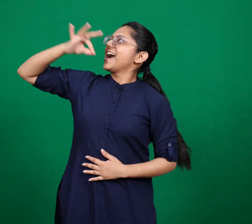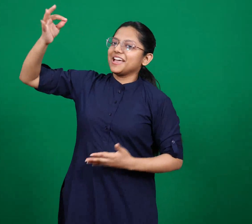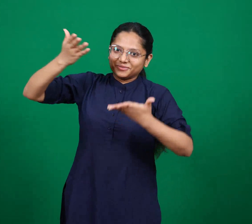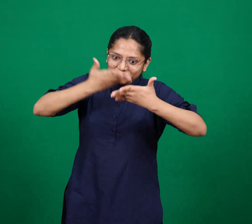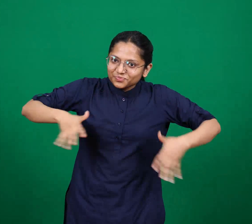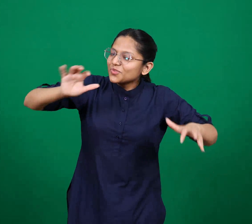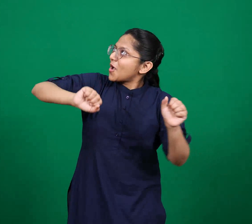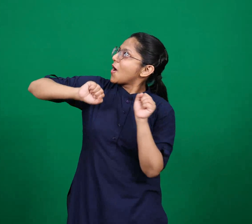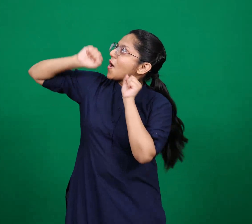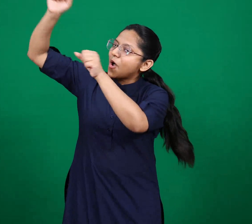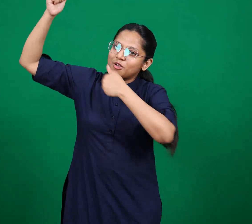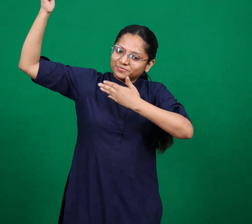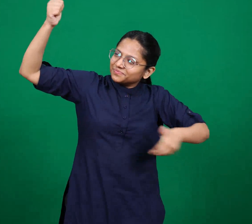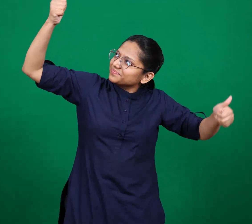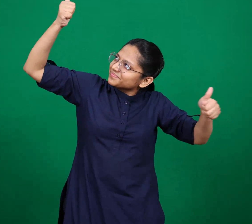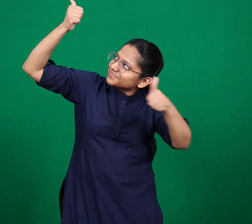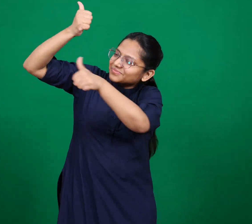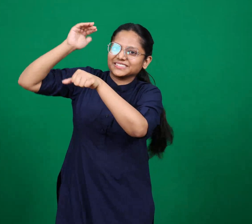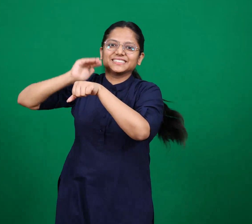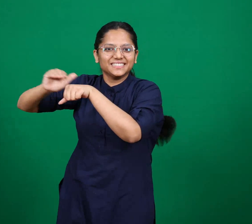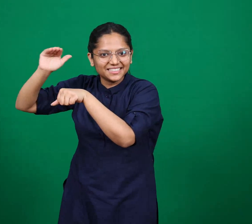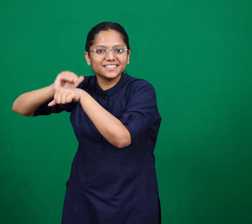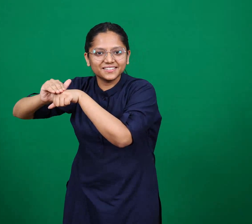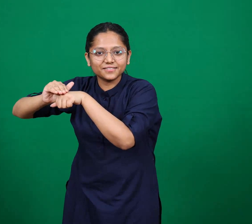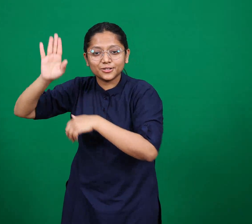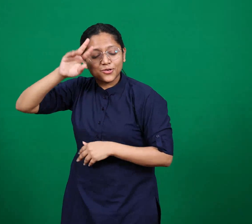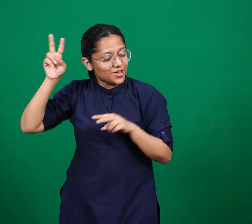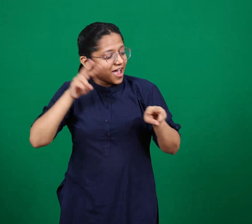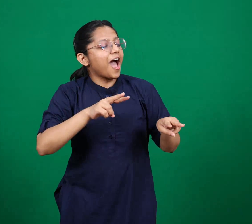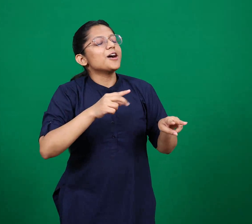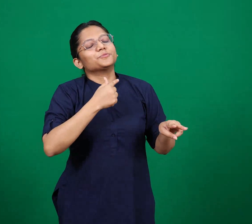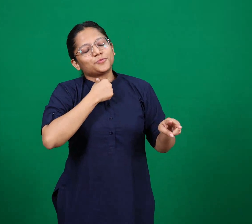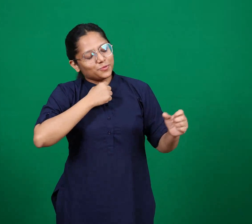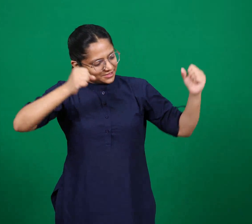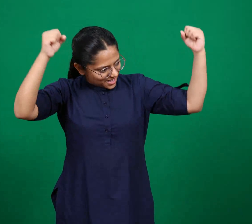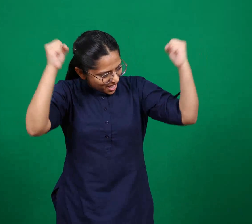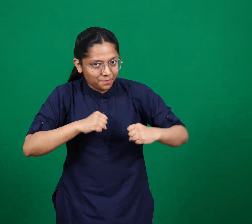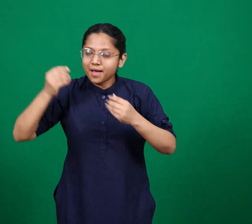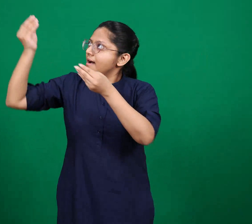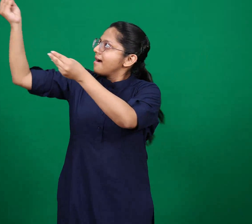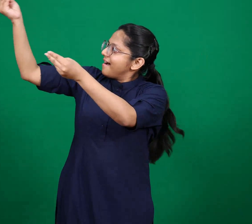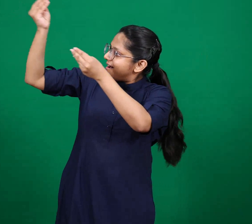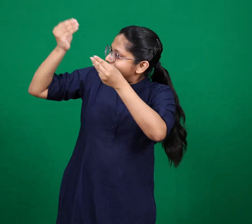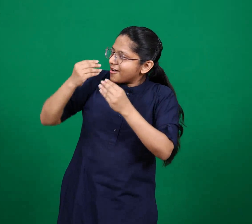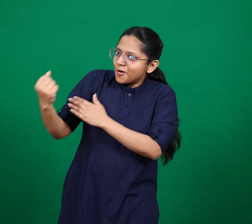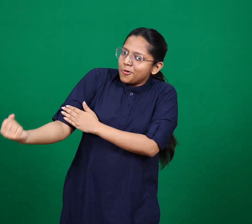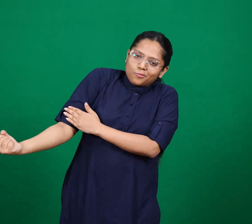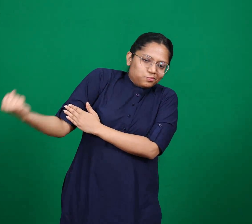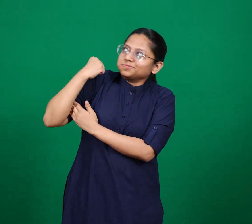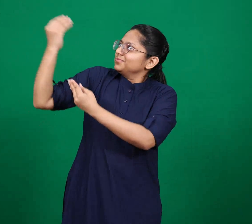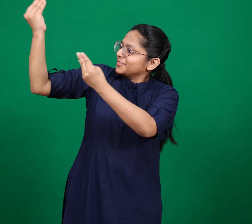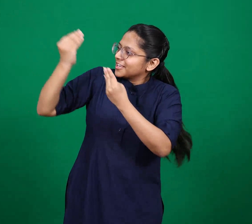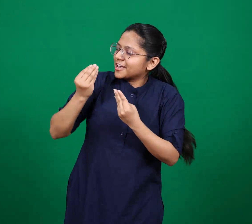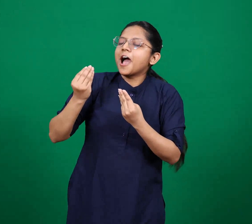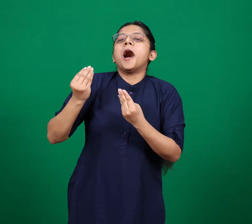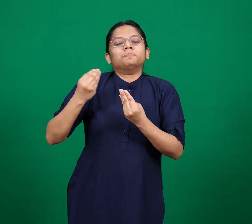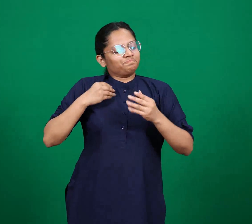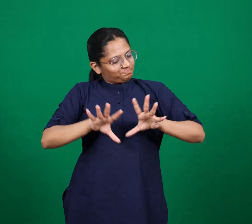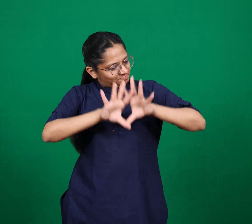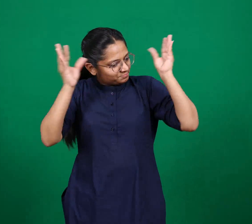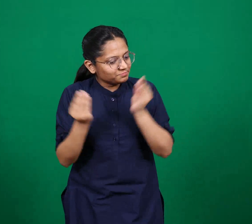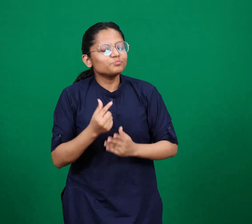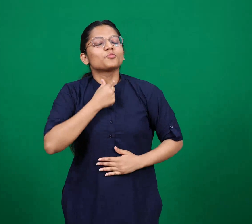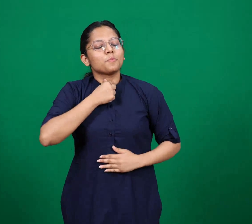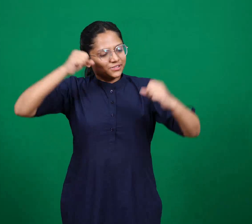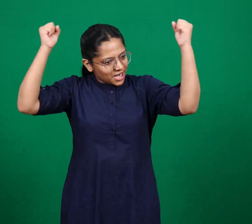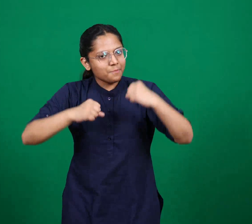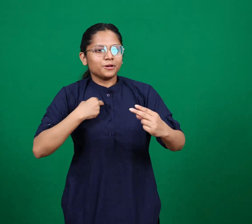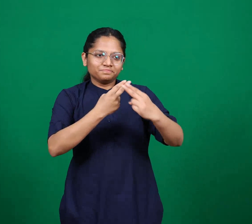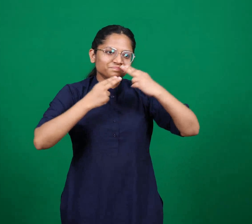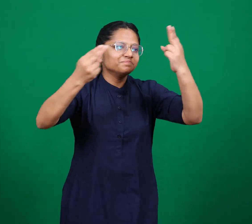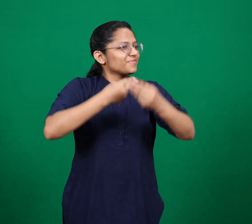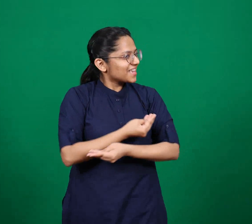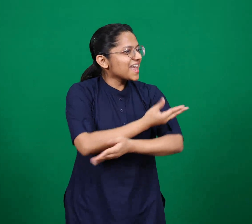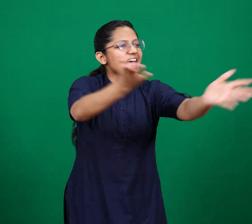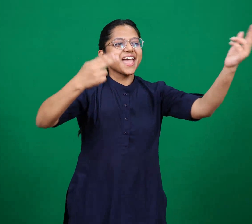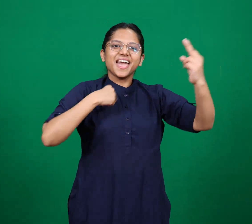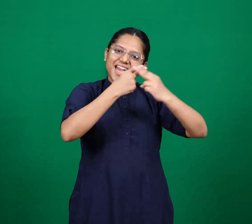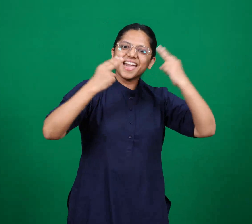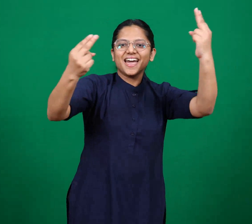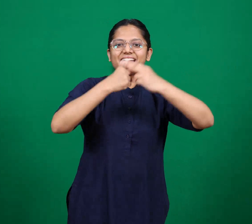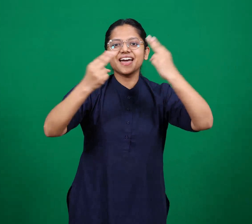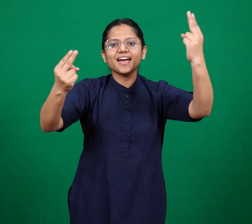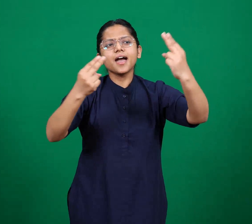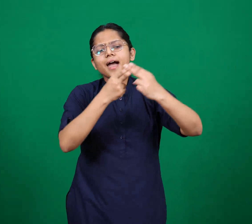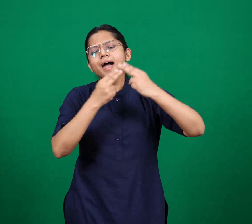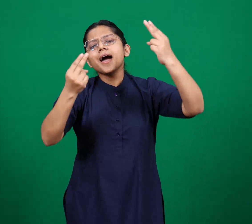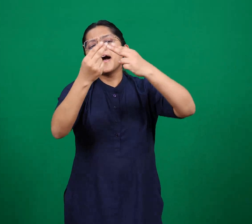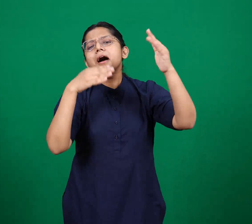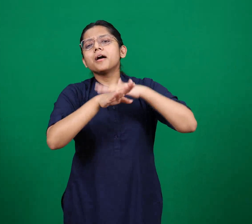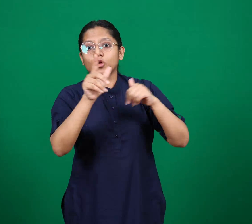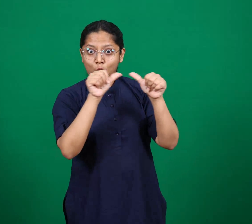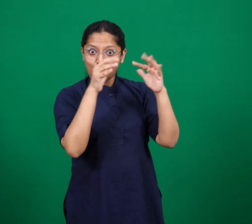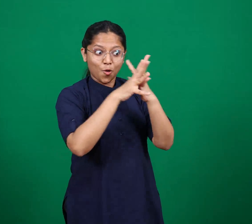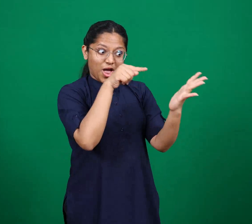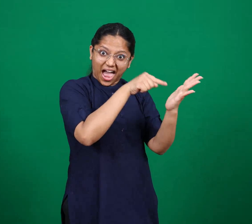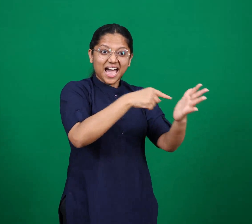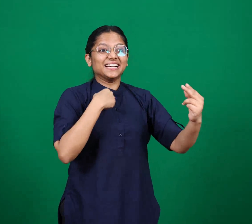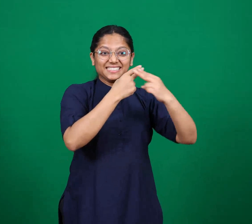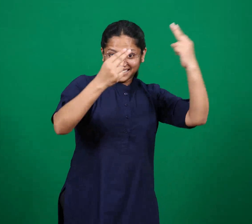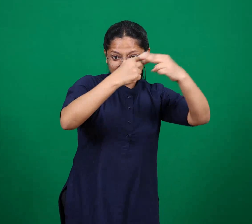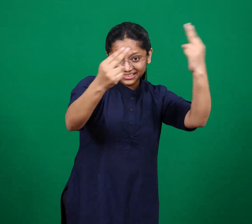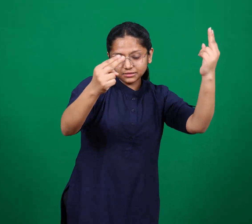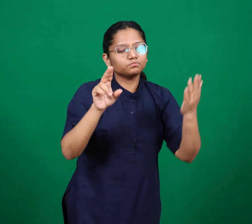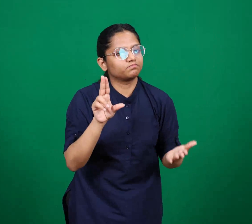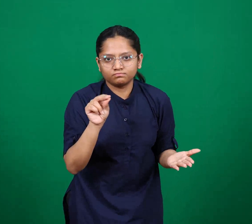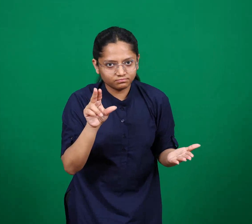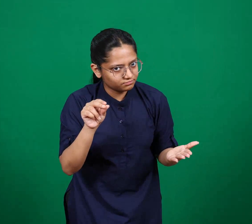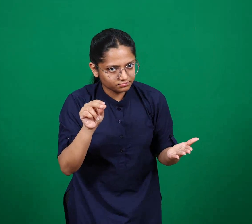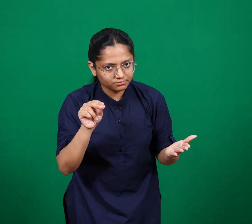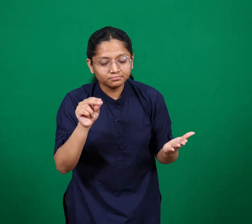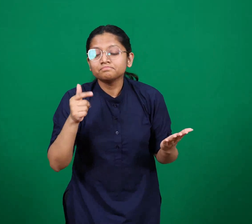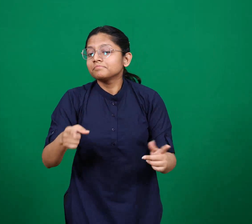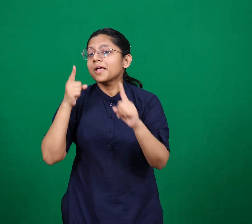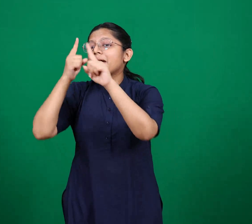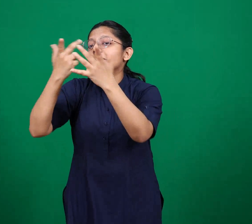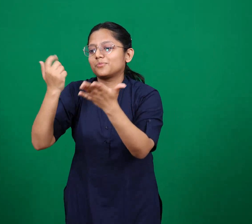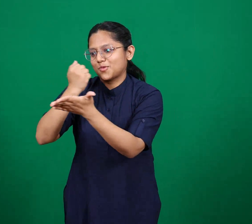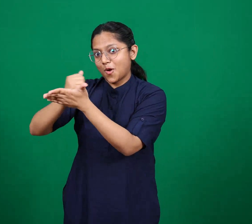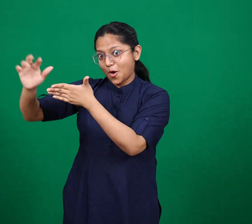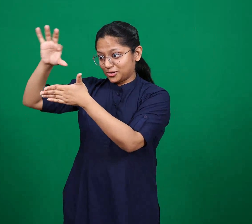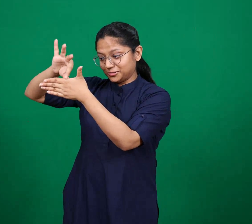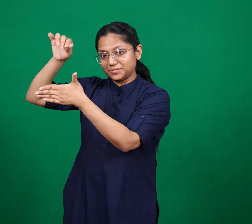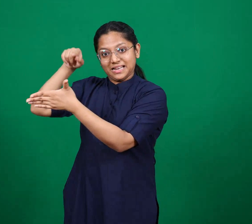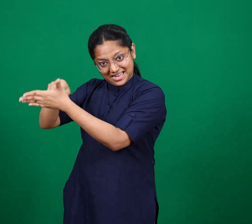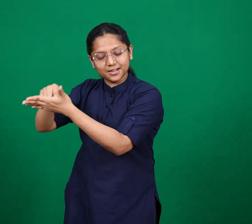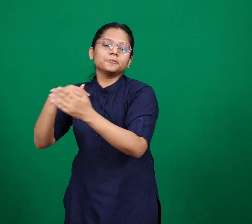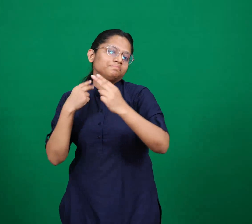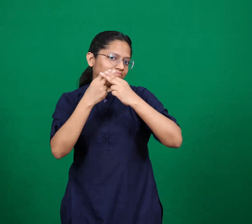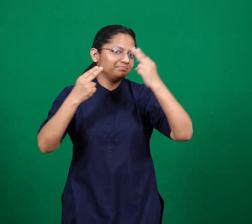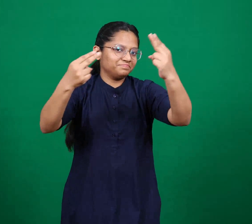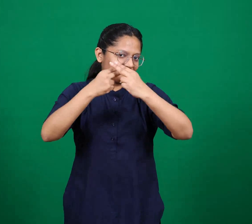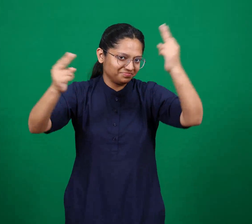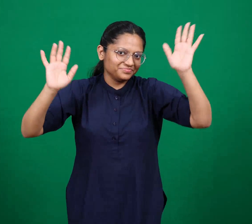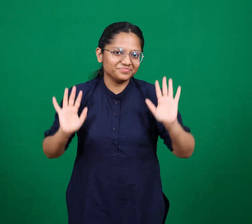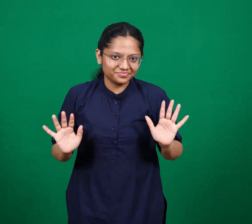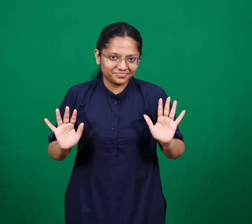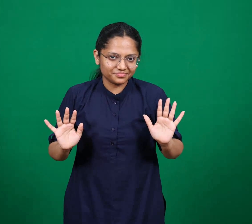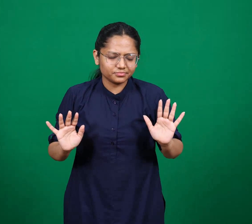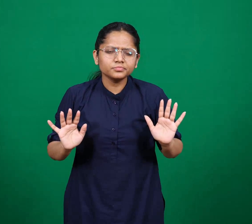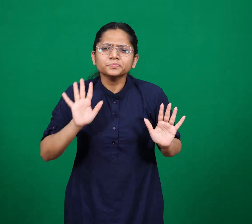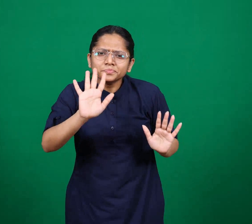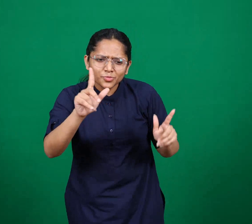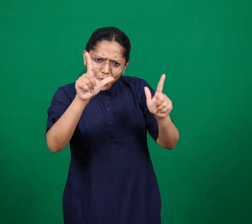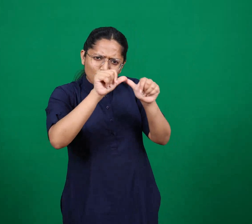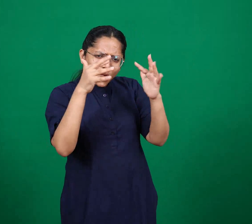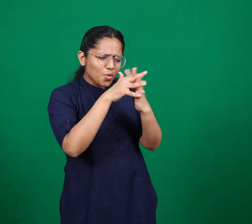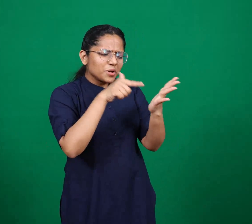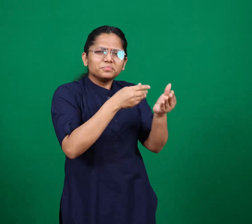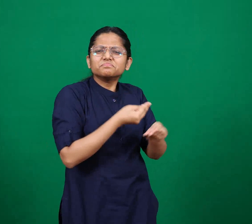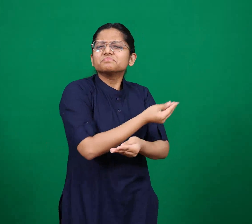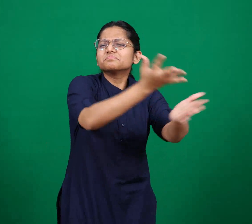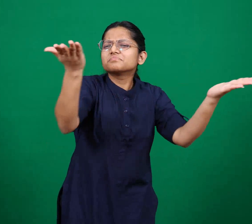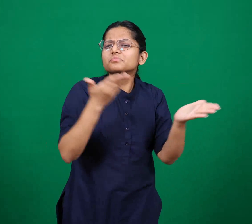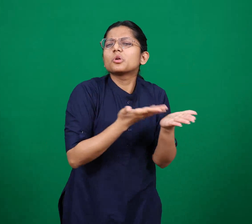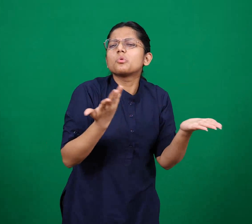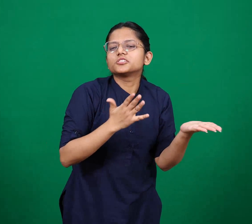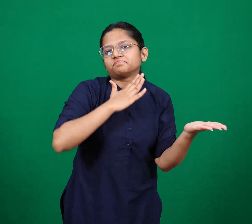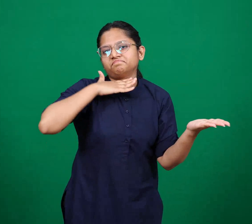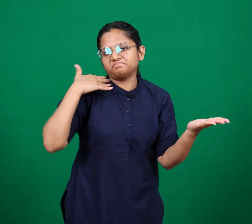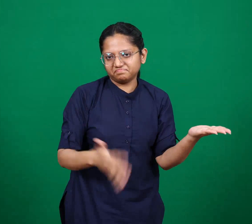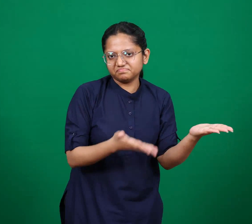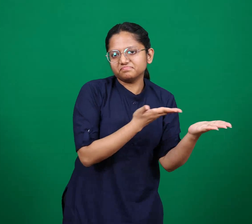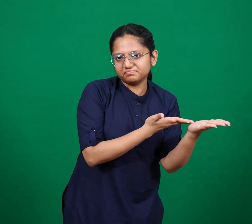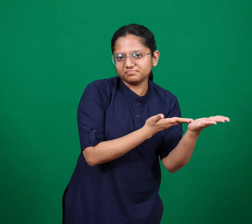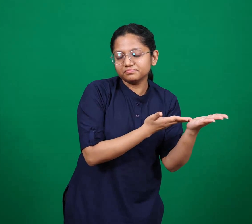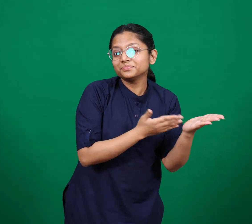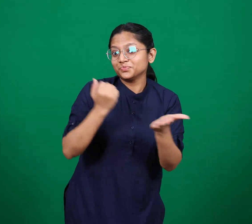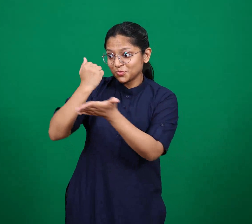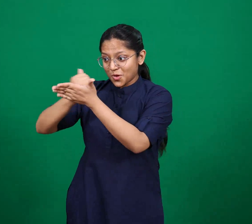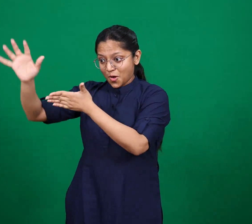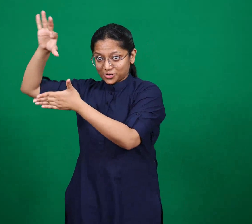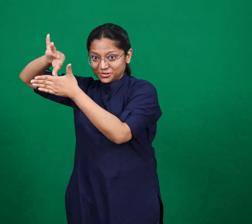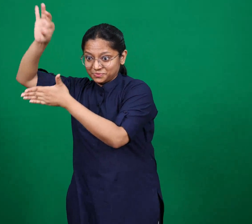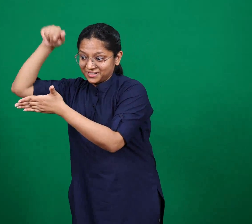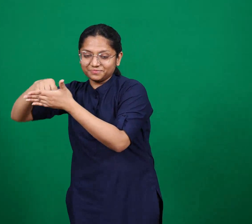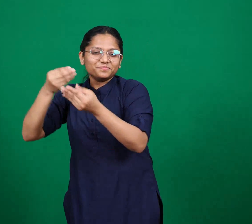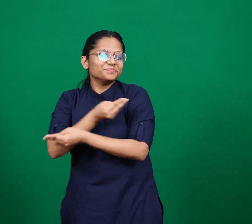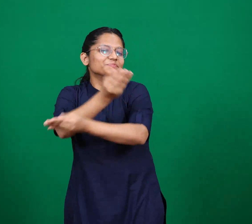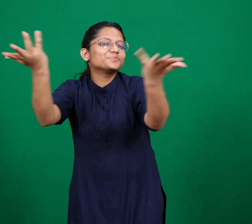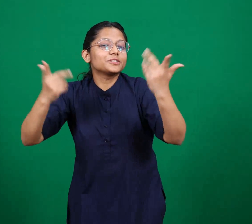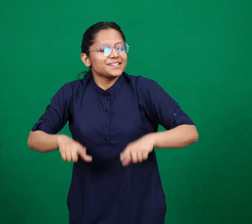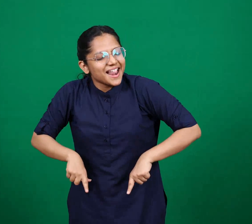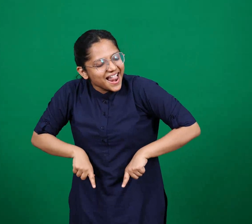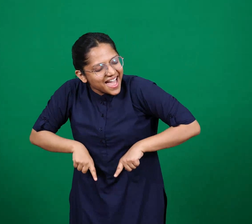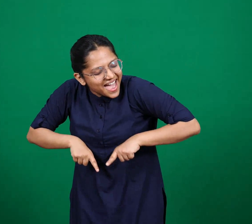And He has qualified us as ministers of a new covenant, not of the letter but of the Spirit;